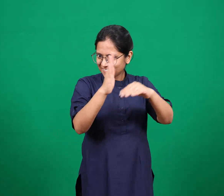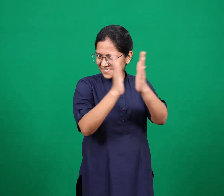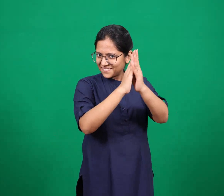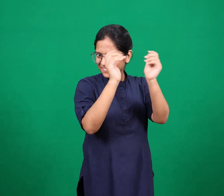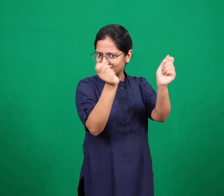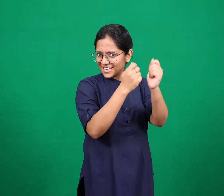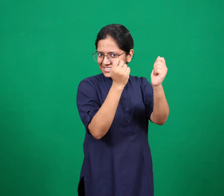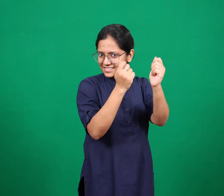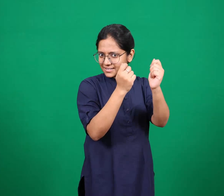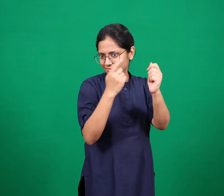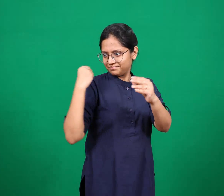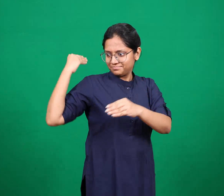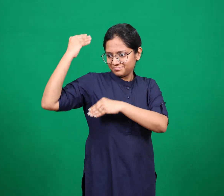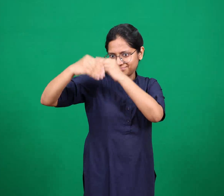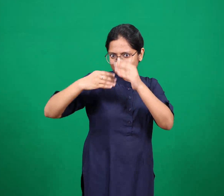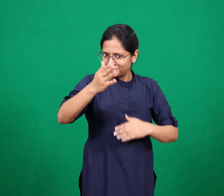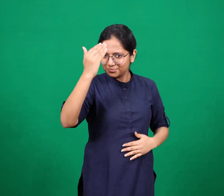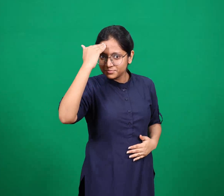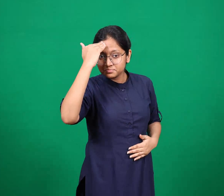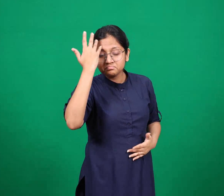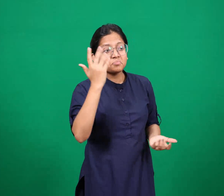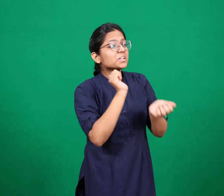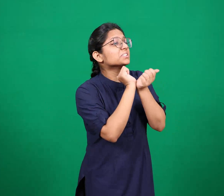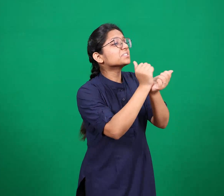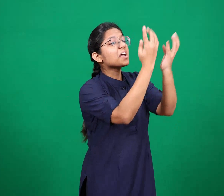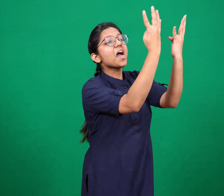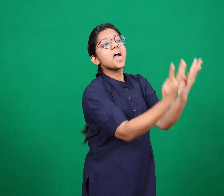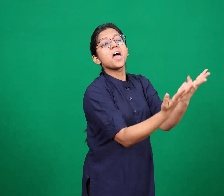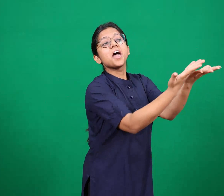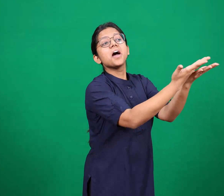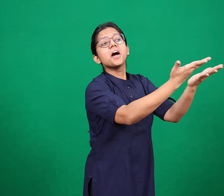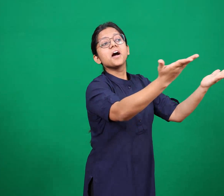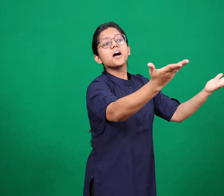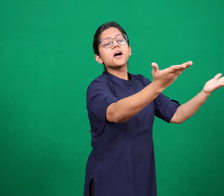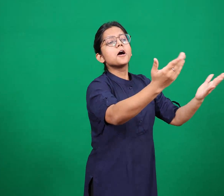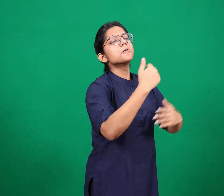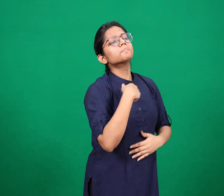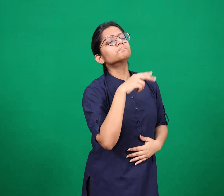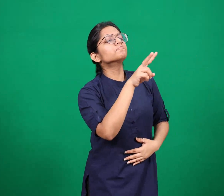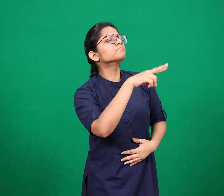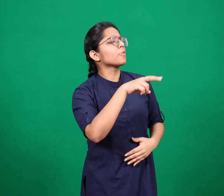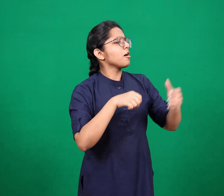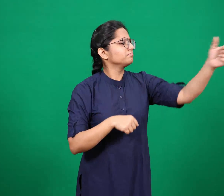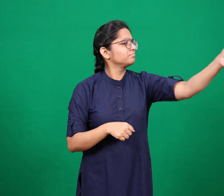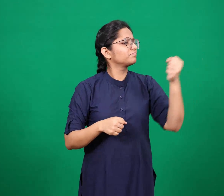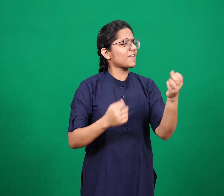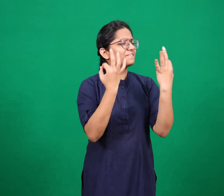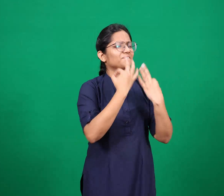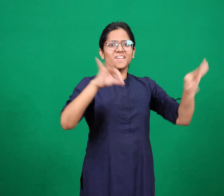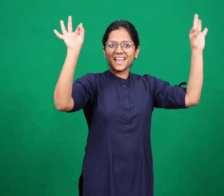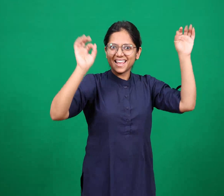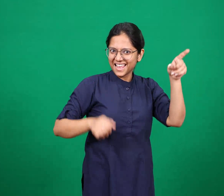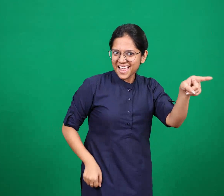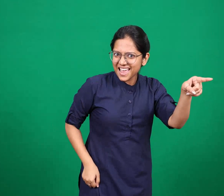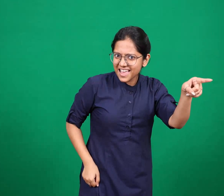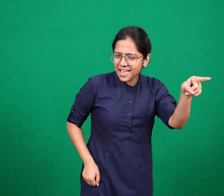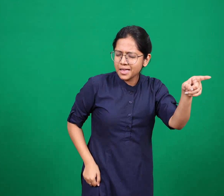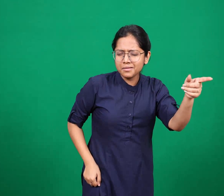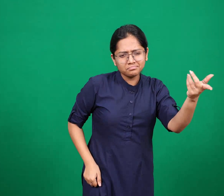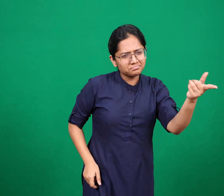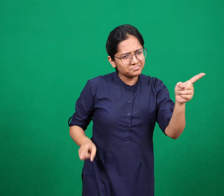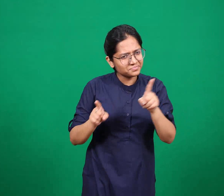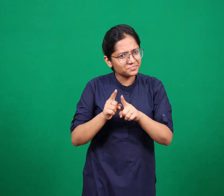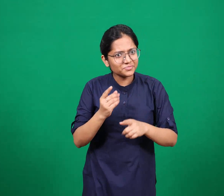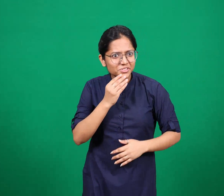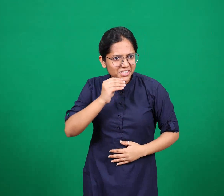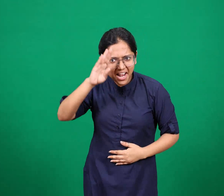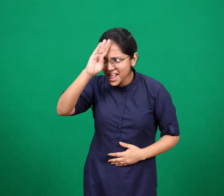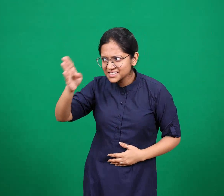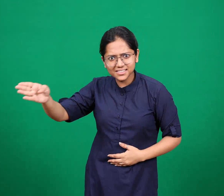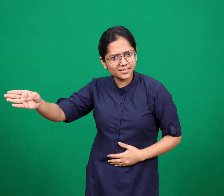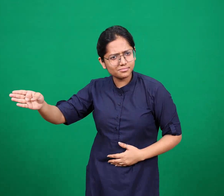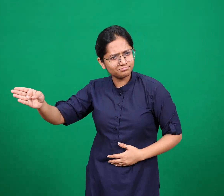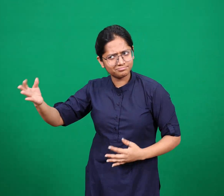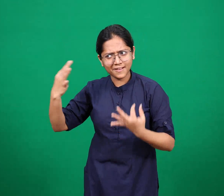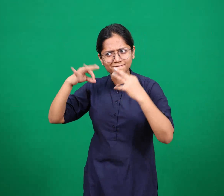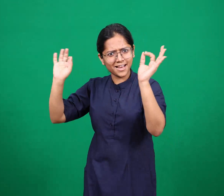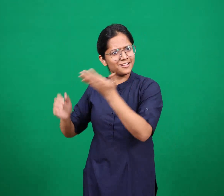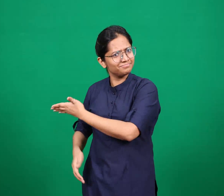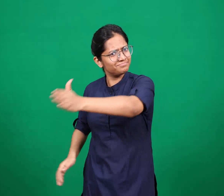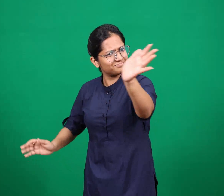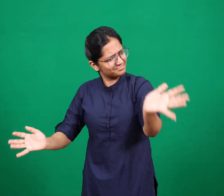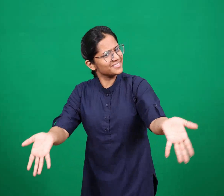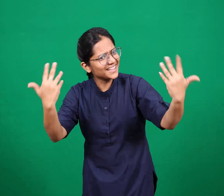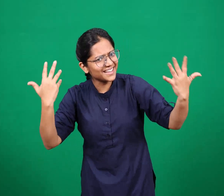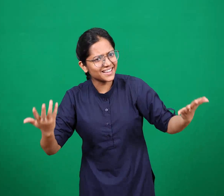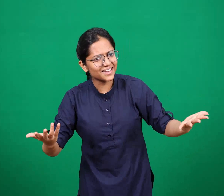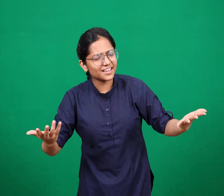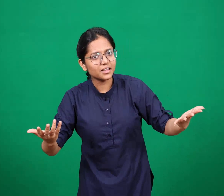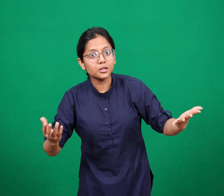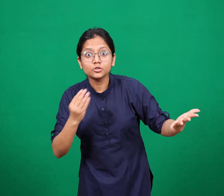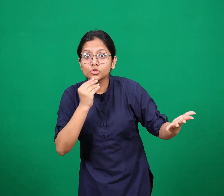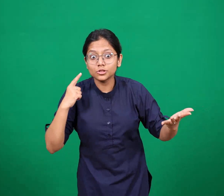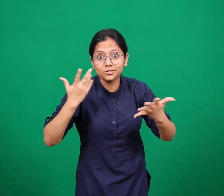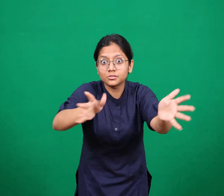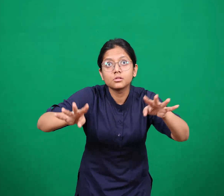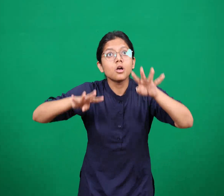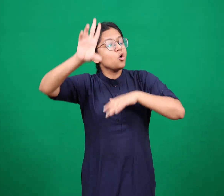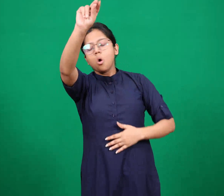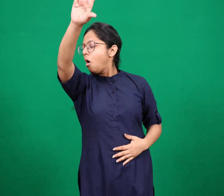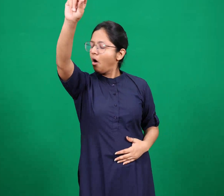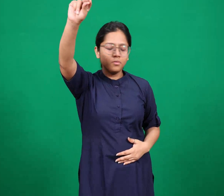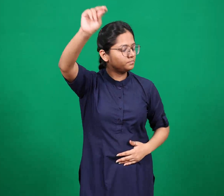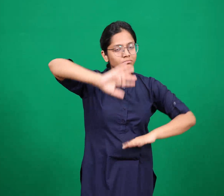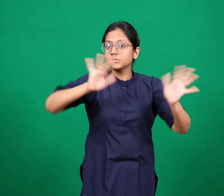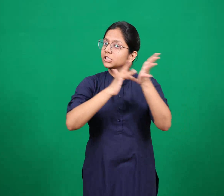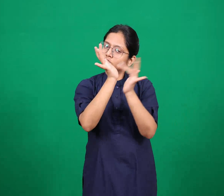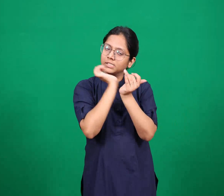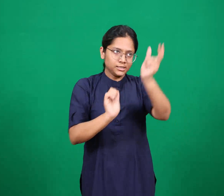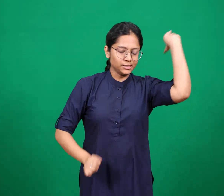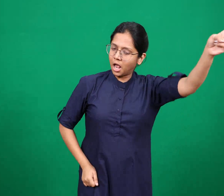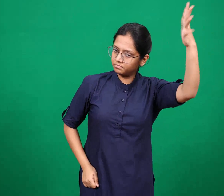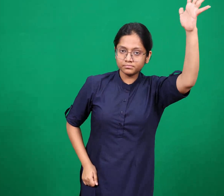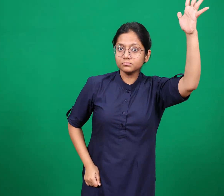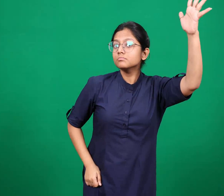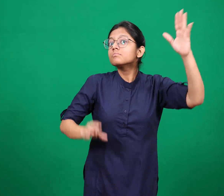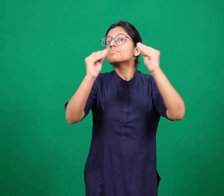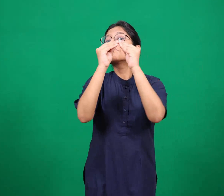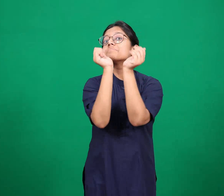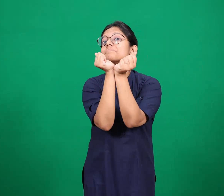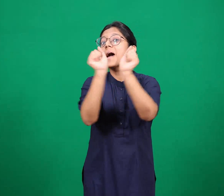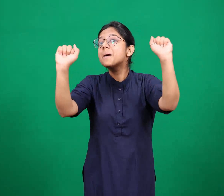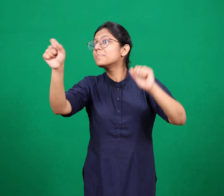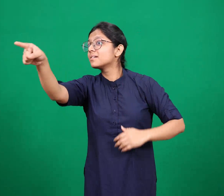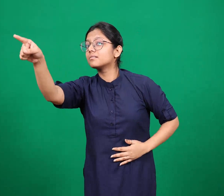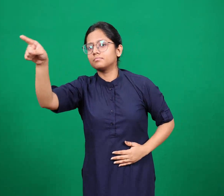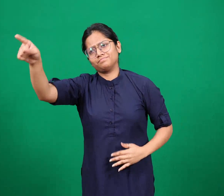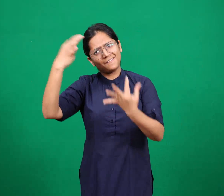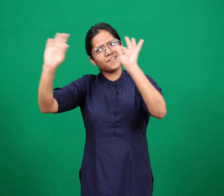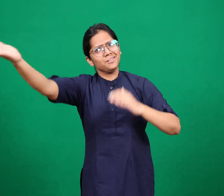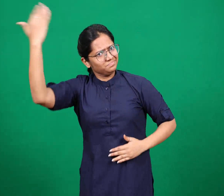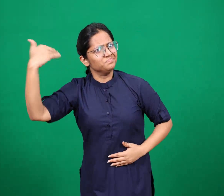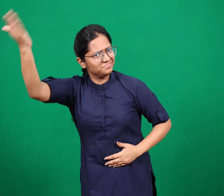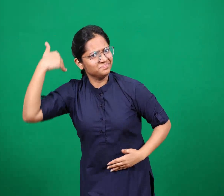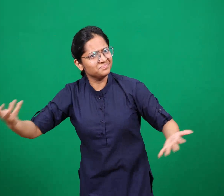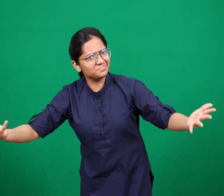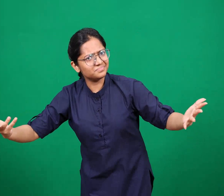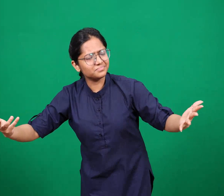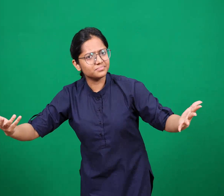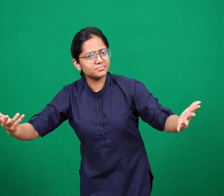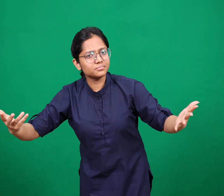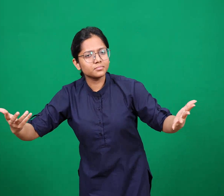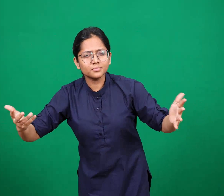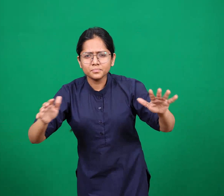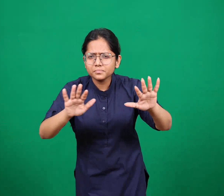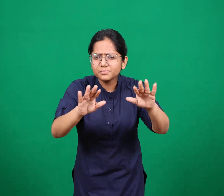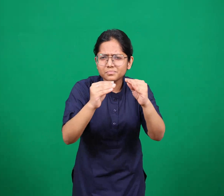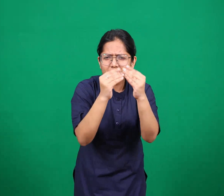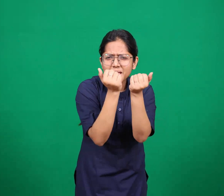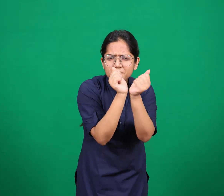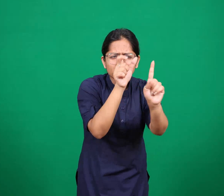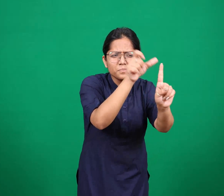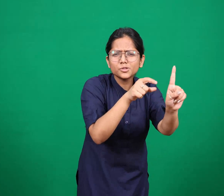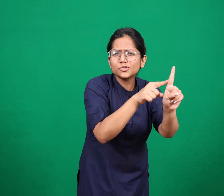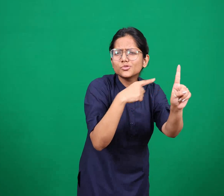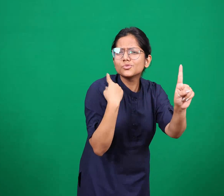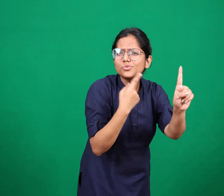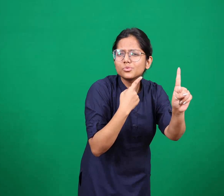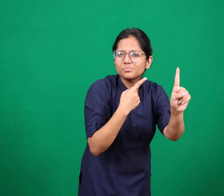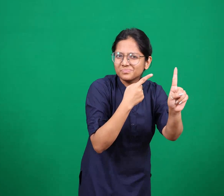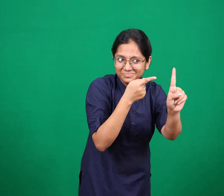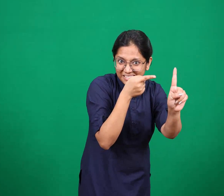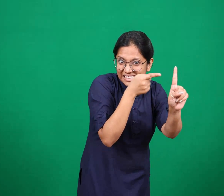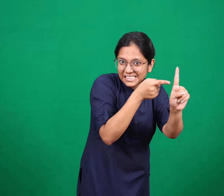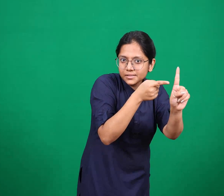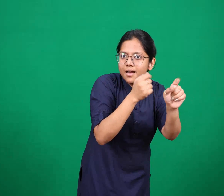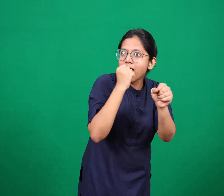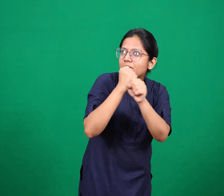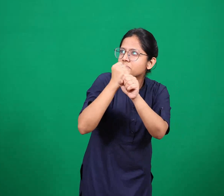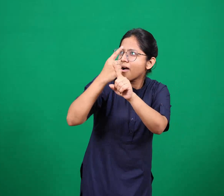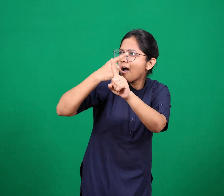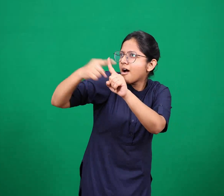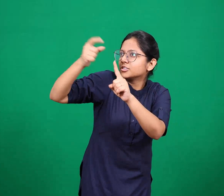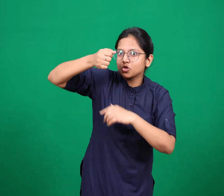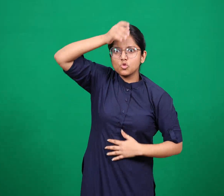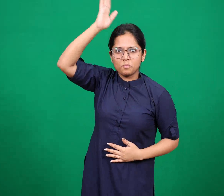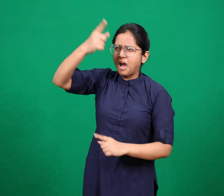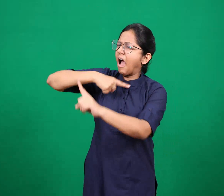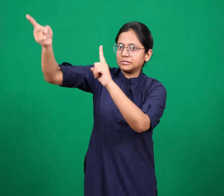But it is your custom that I release to you one prisoner at the Passover. So then, do you want me to release to you the King of the Jews?"